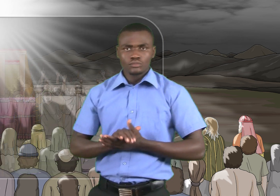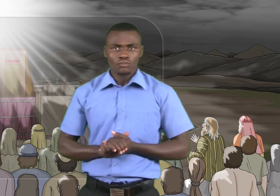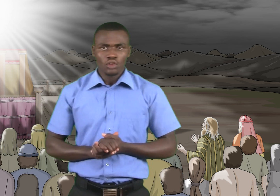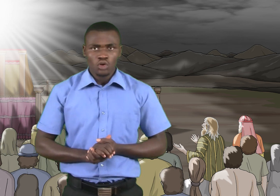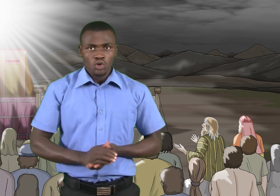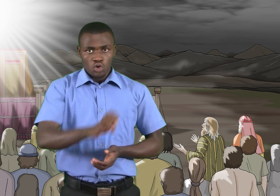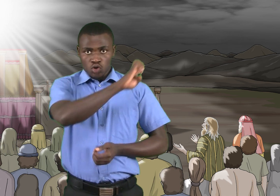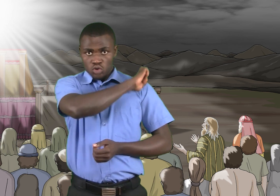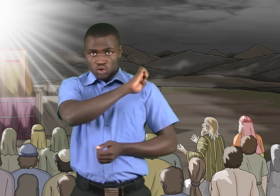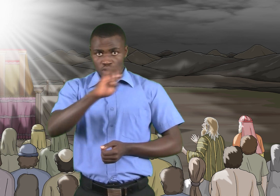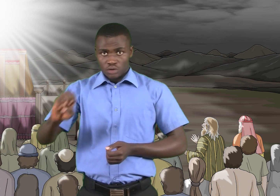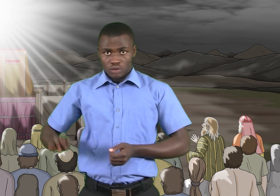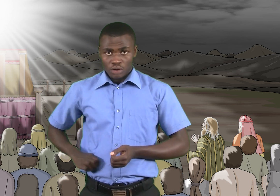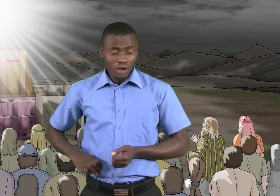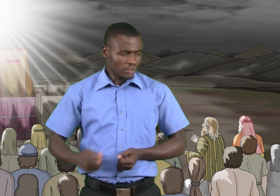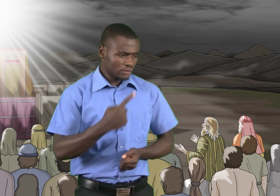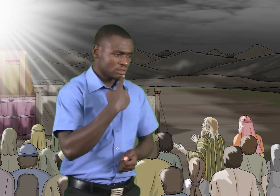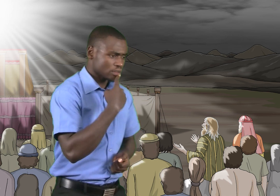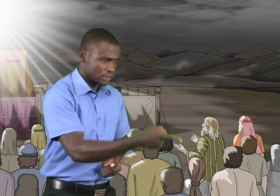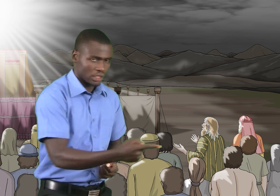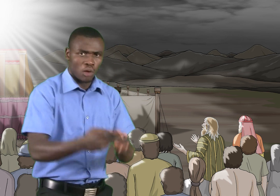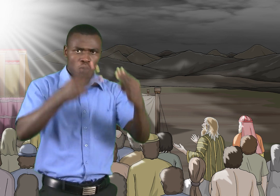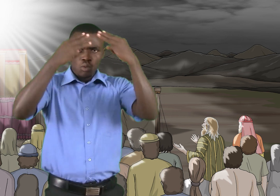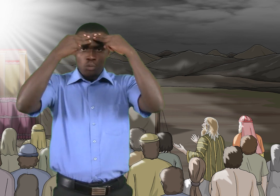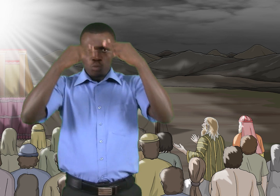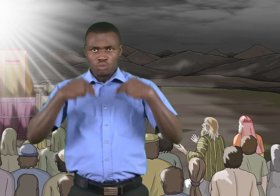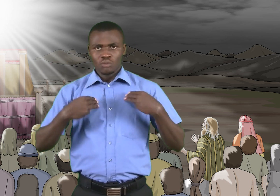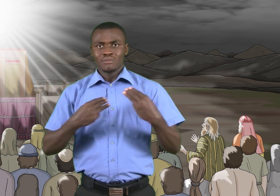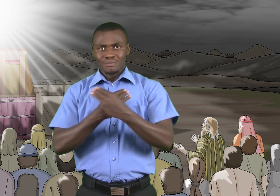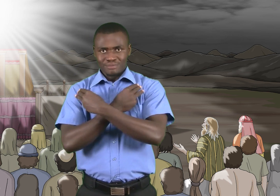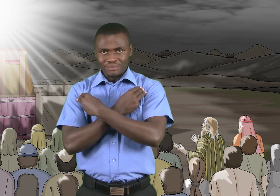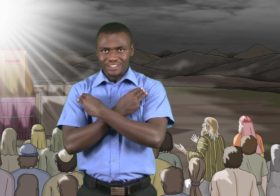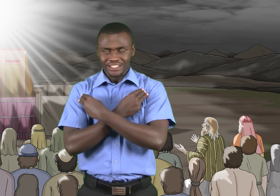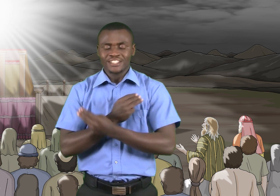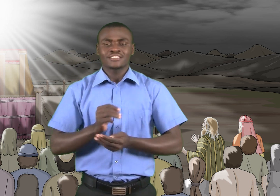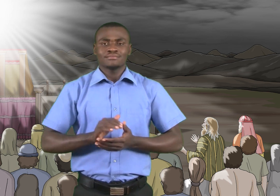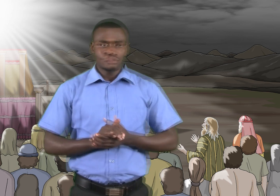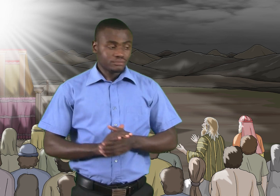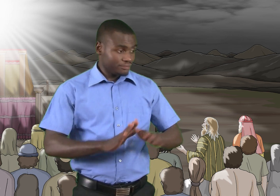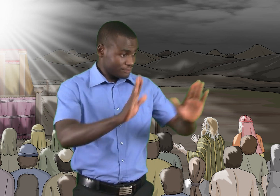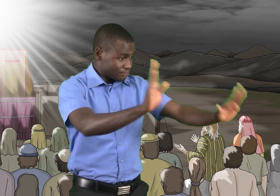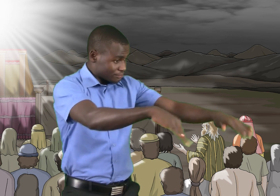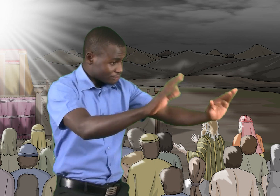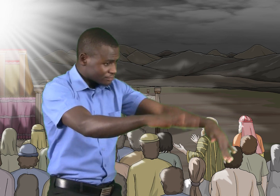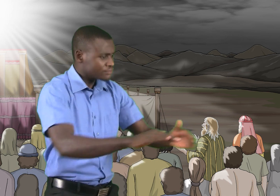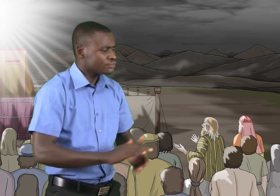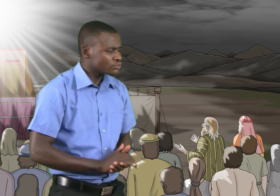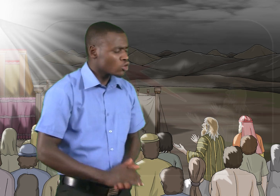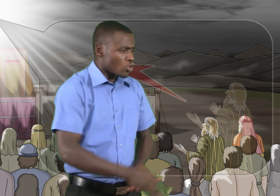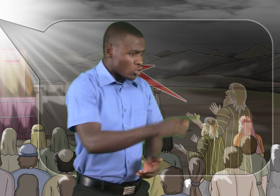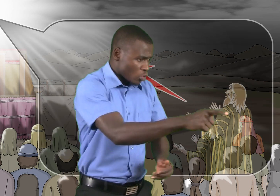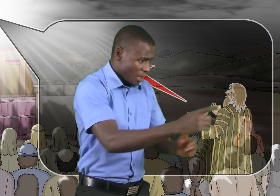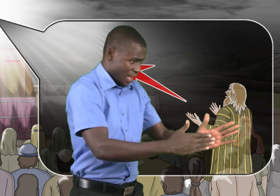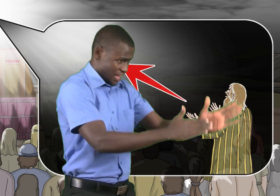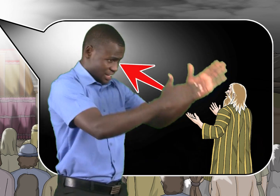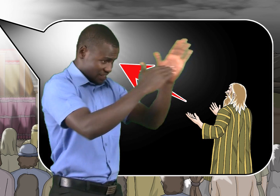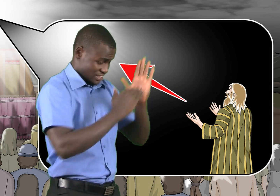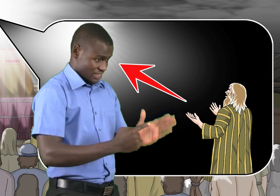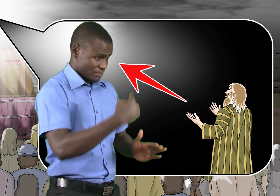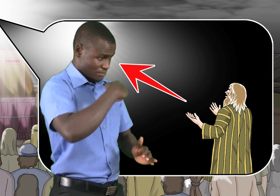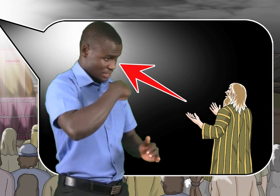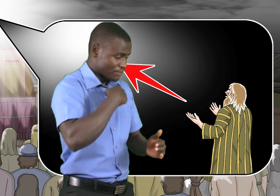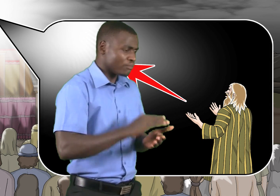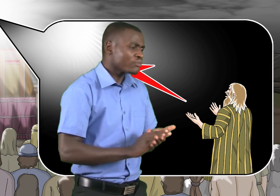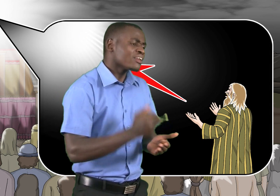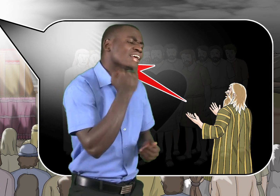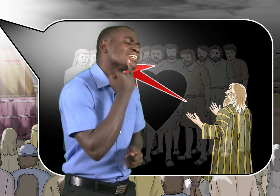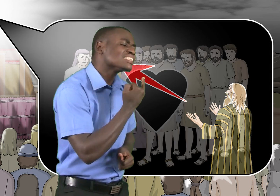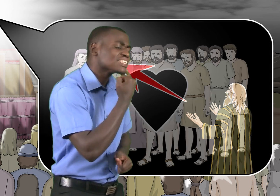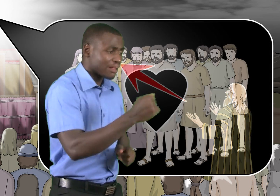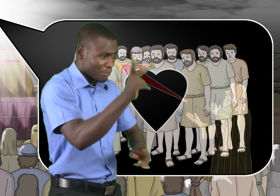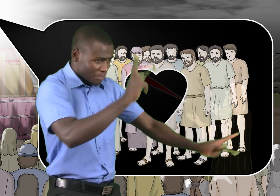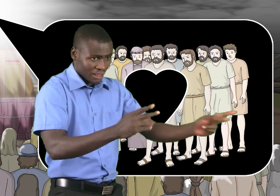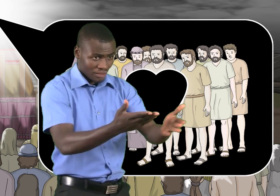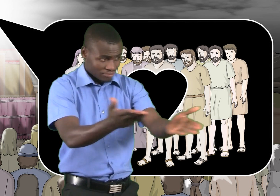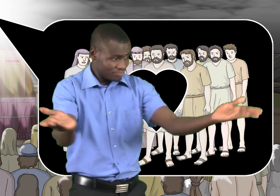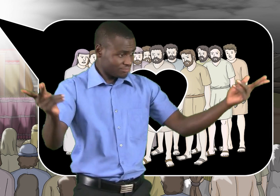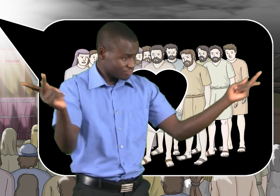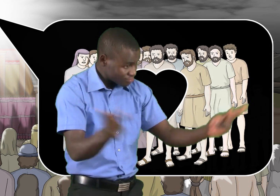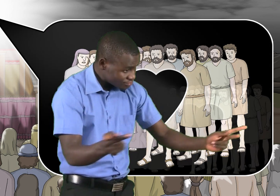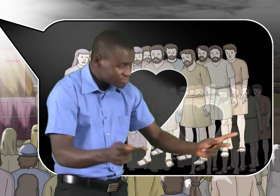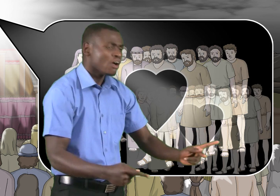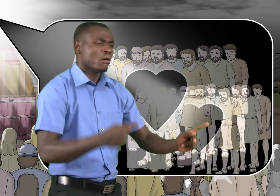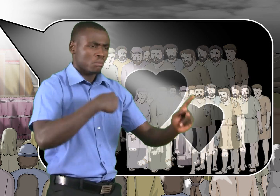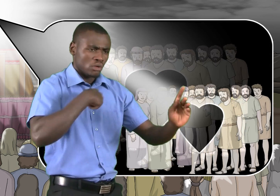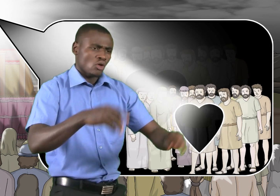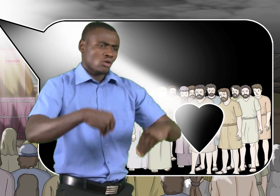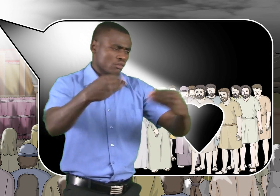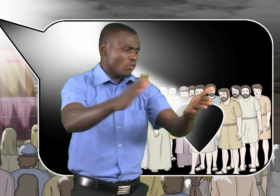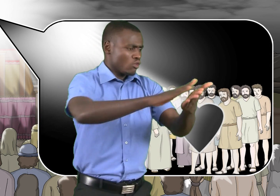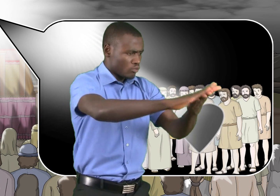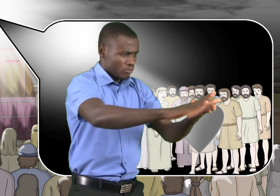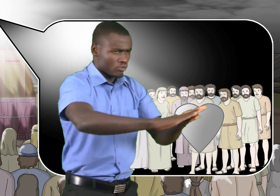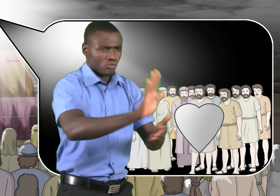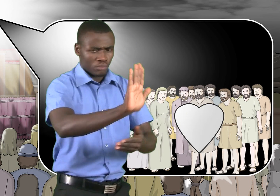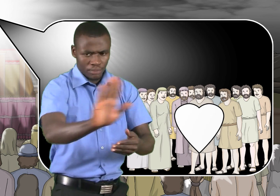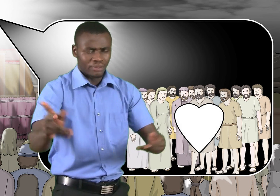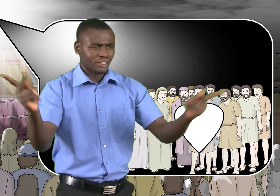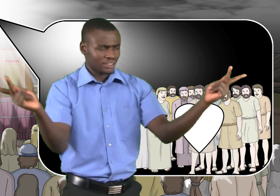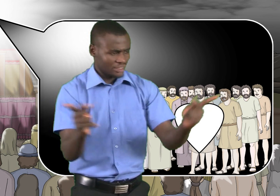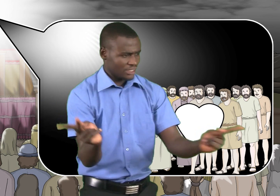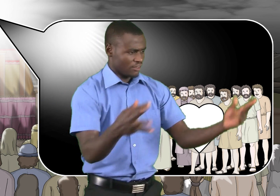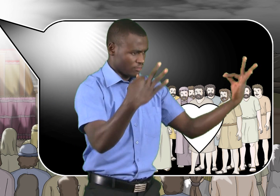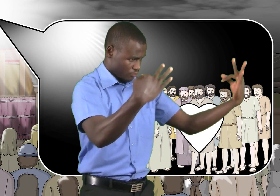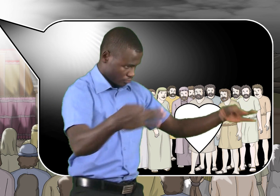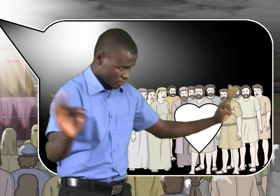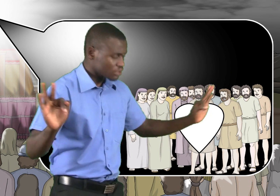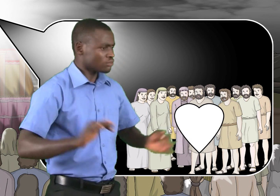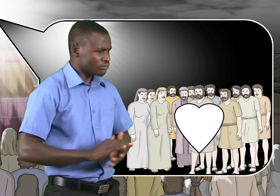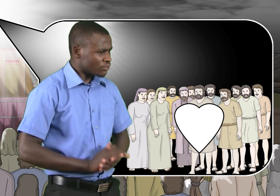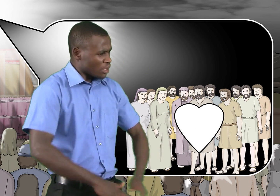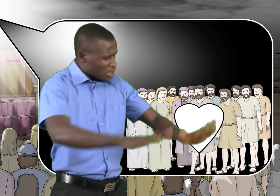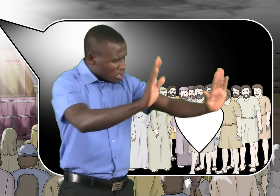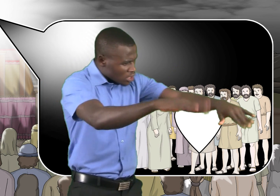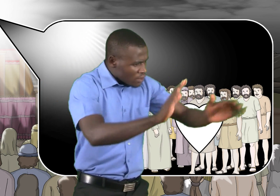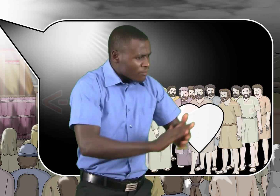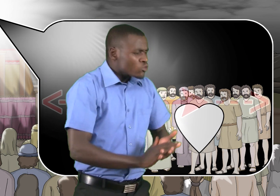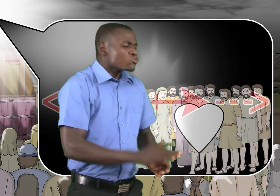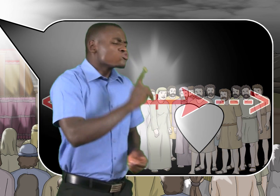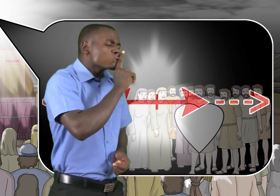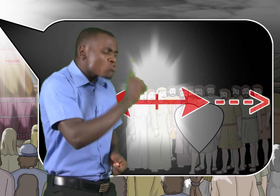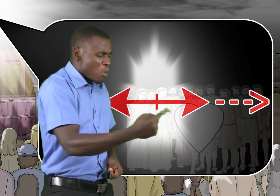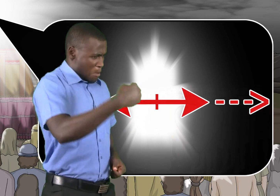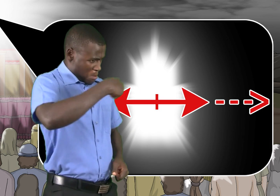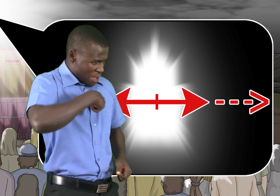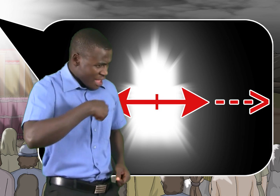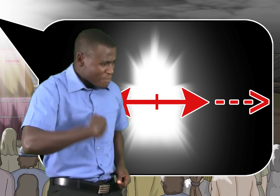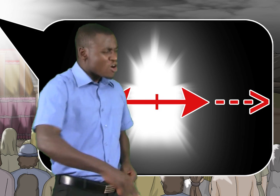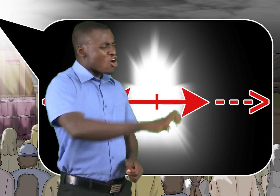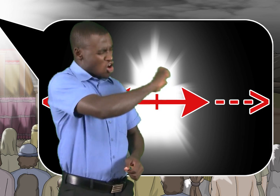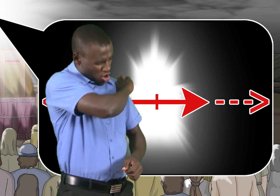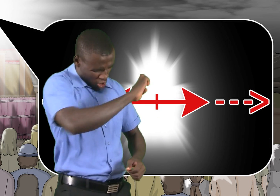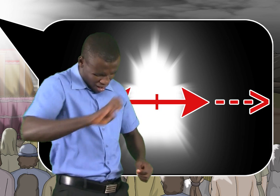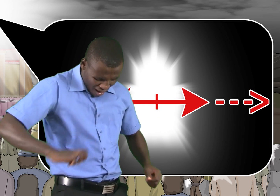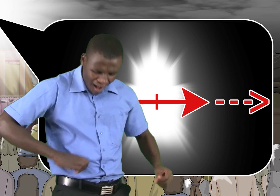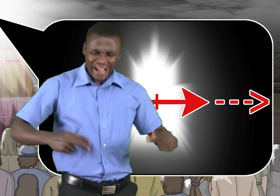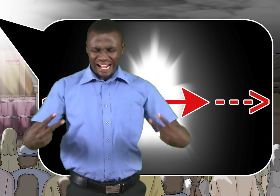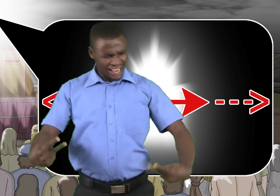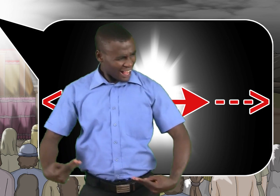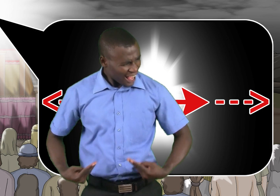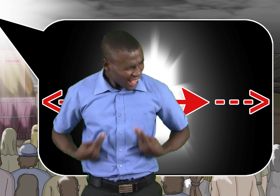“I have pardoned them as you requested,” the LORD replied.